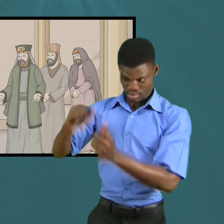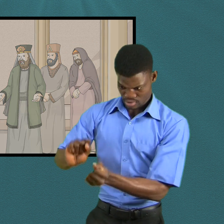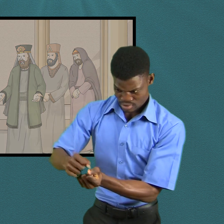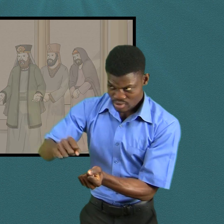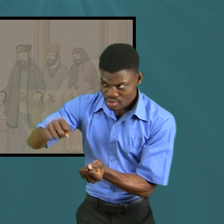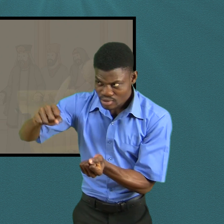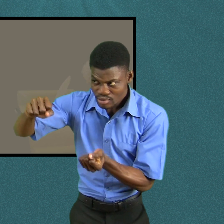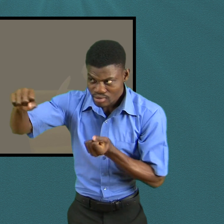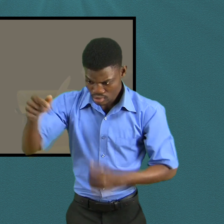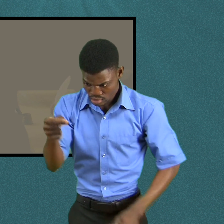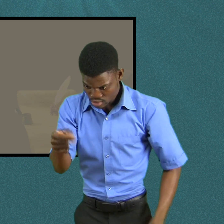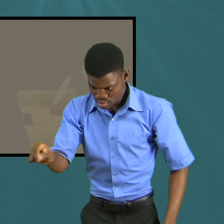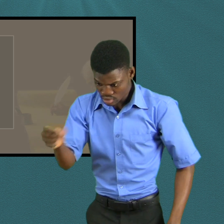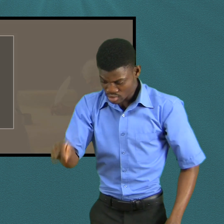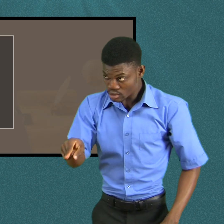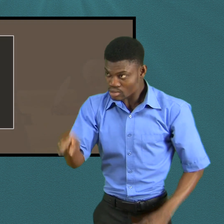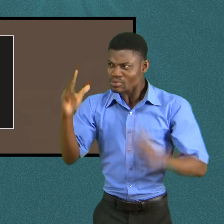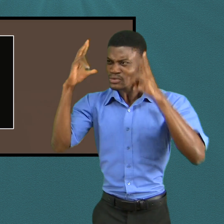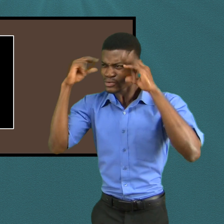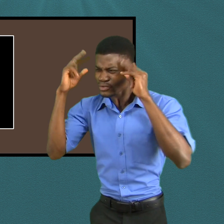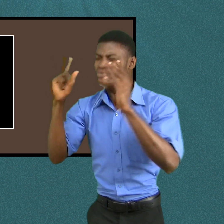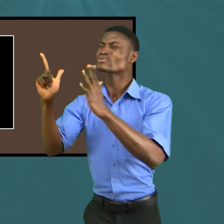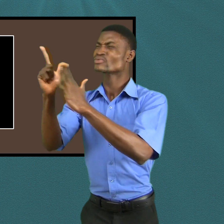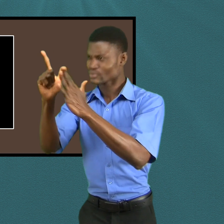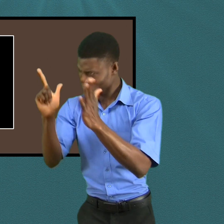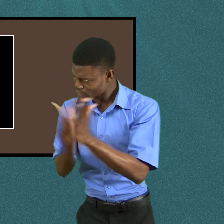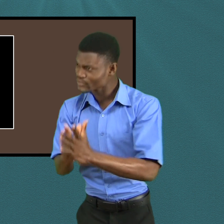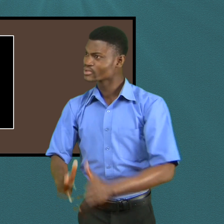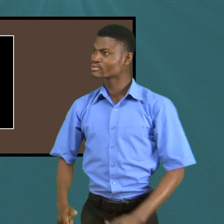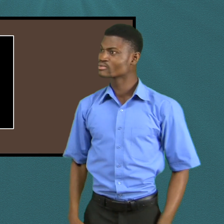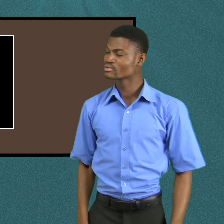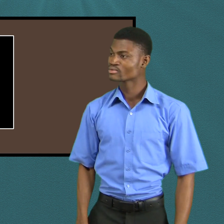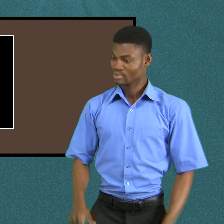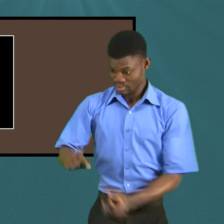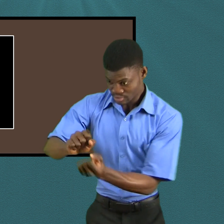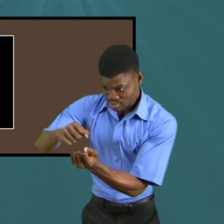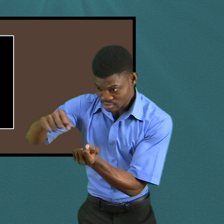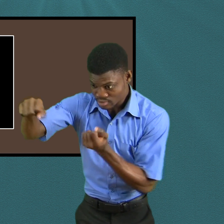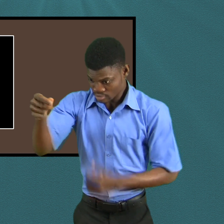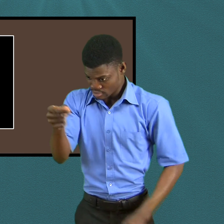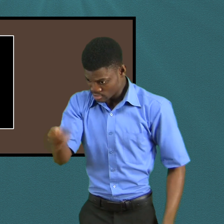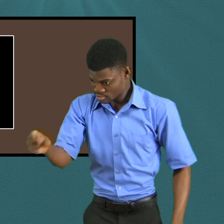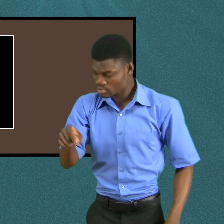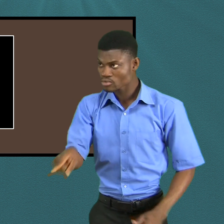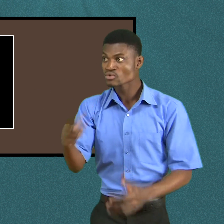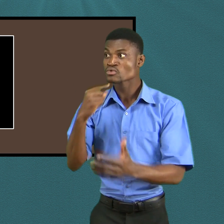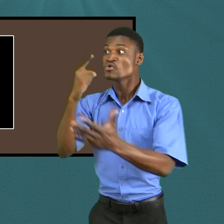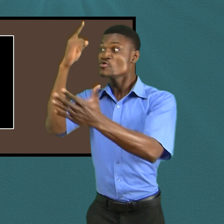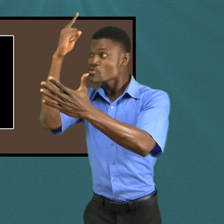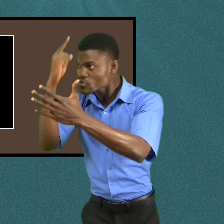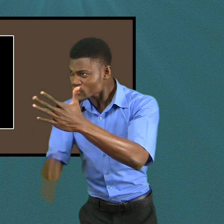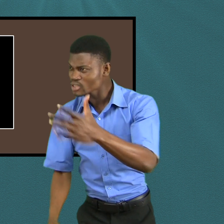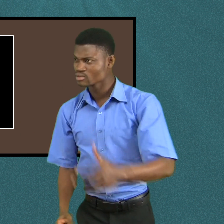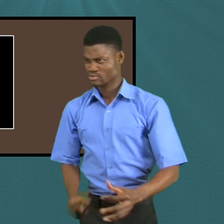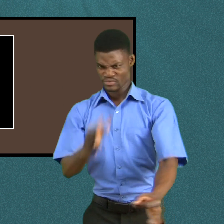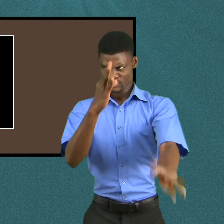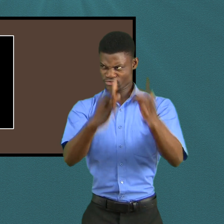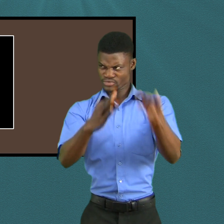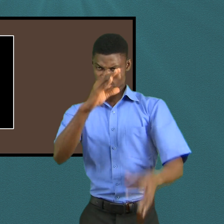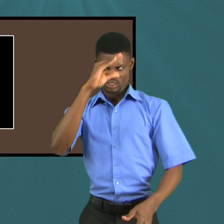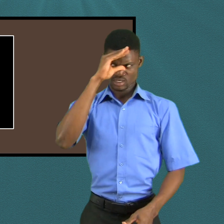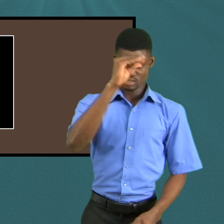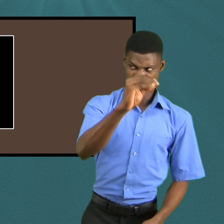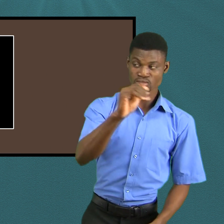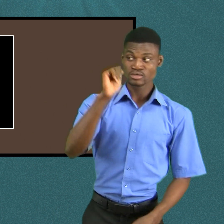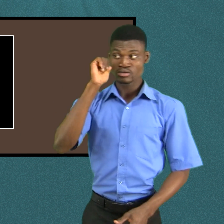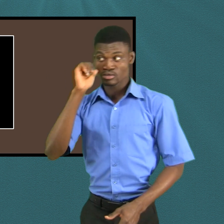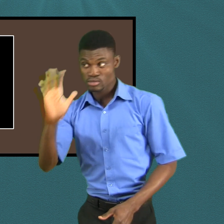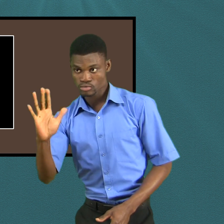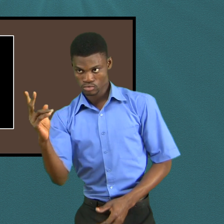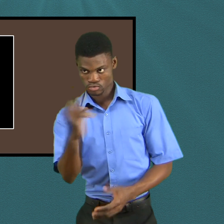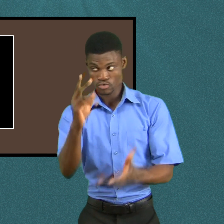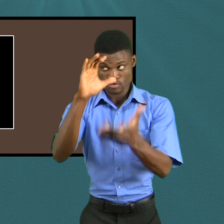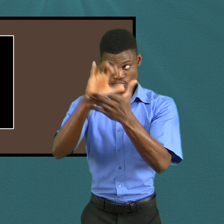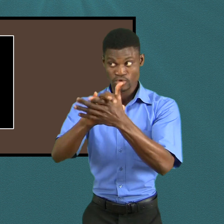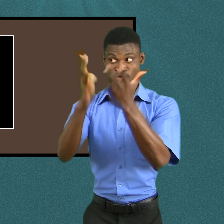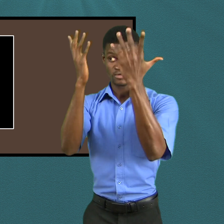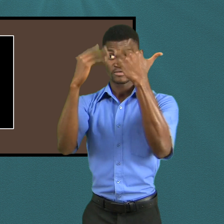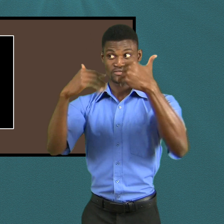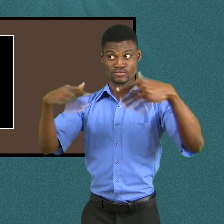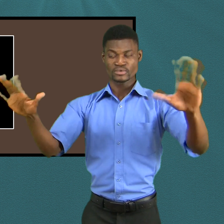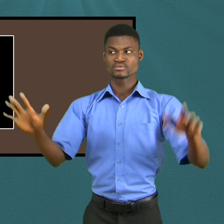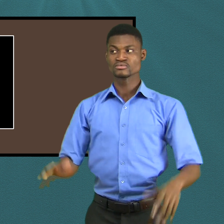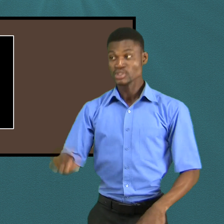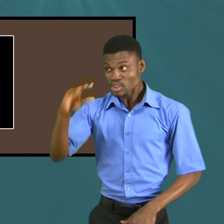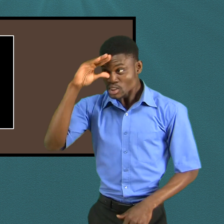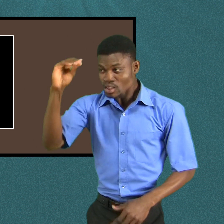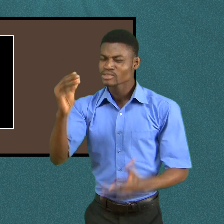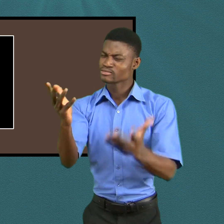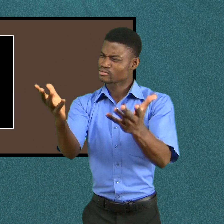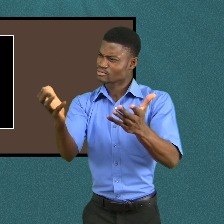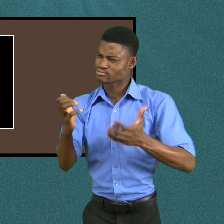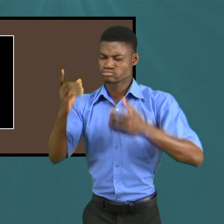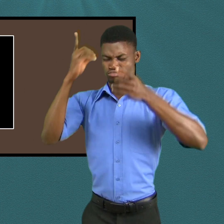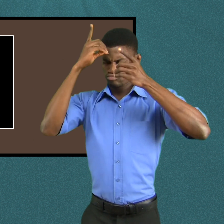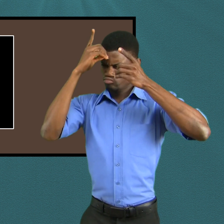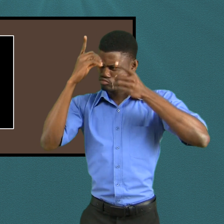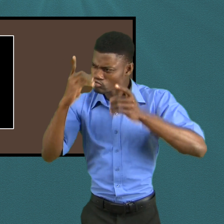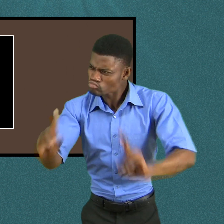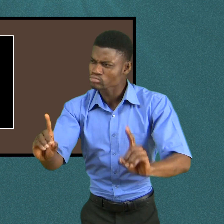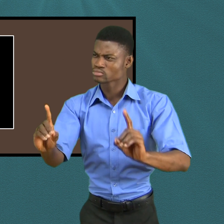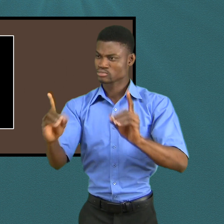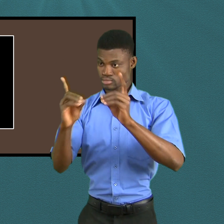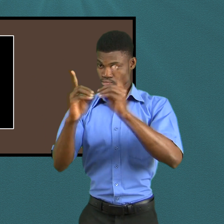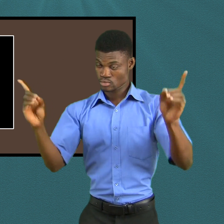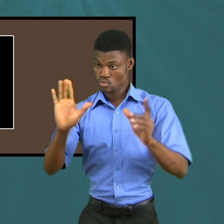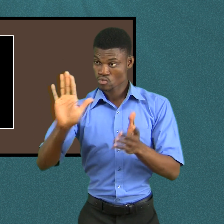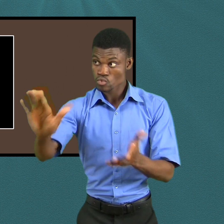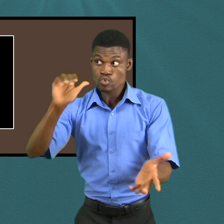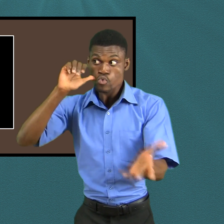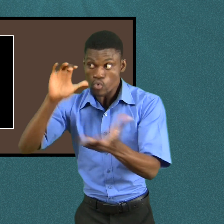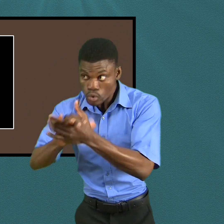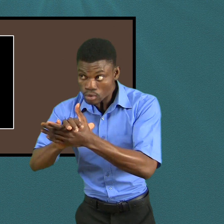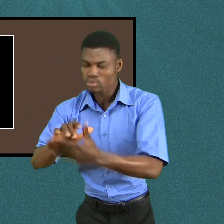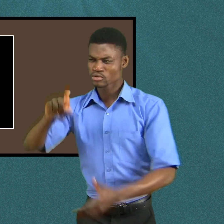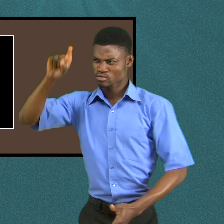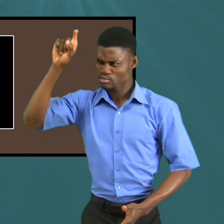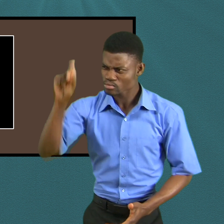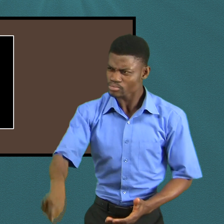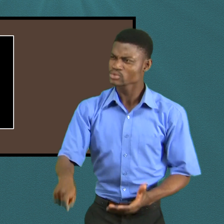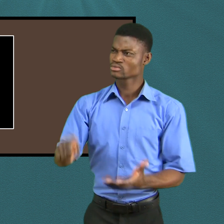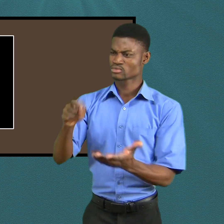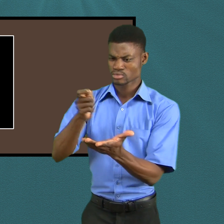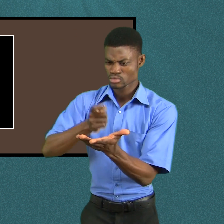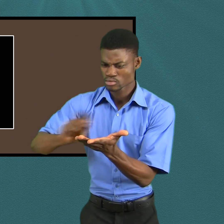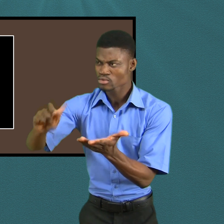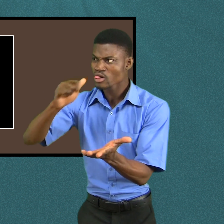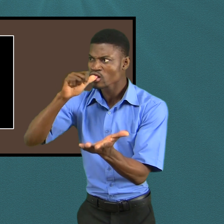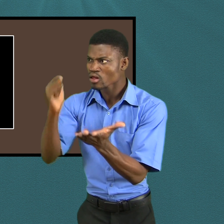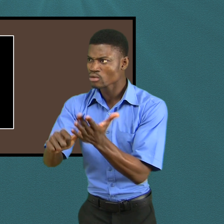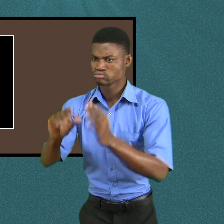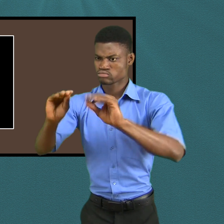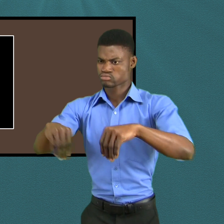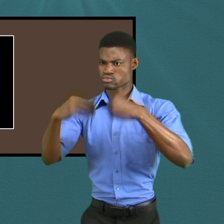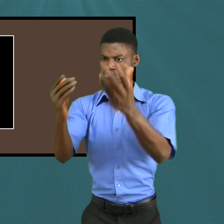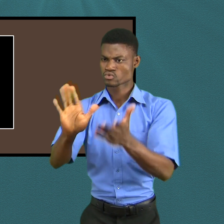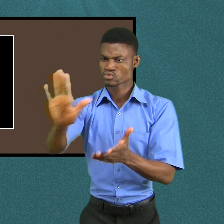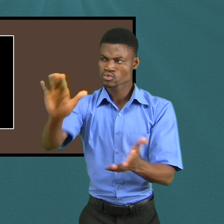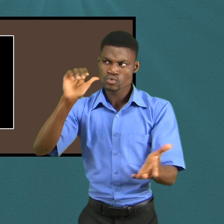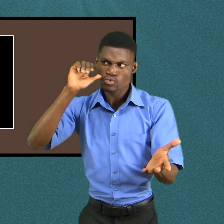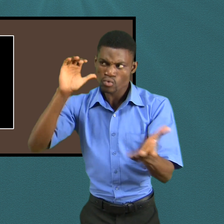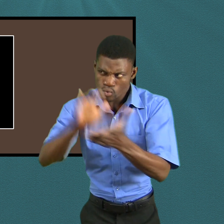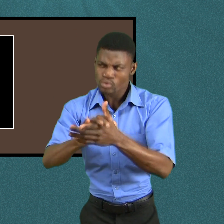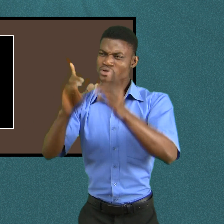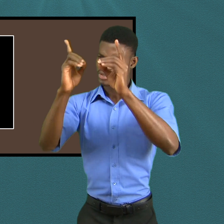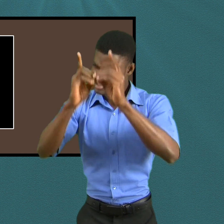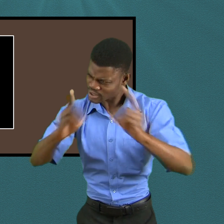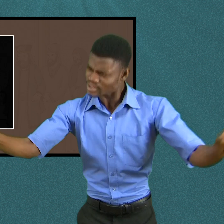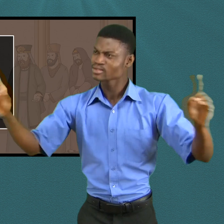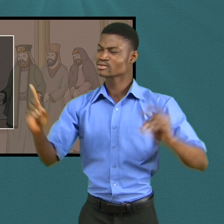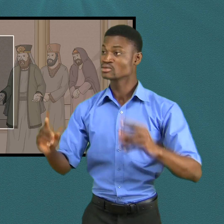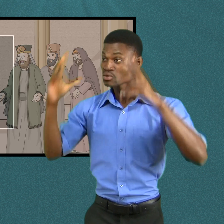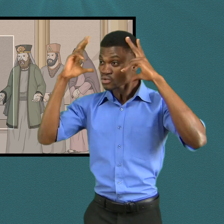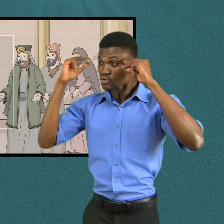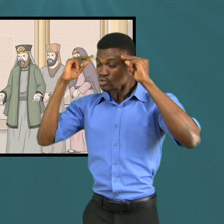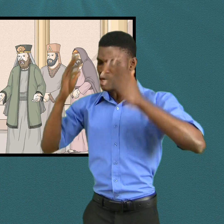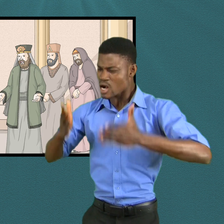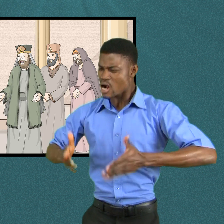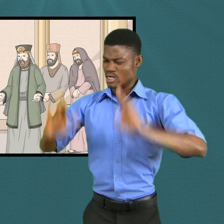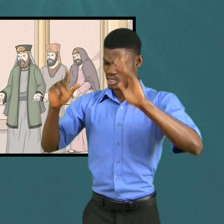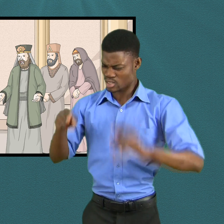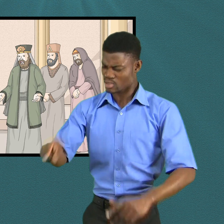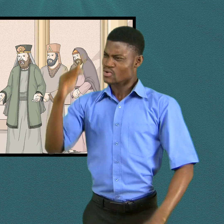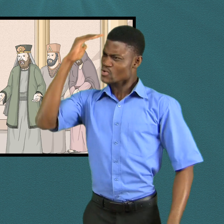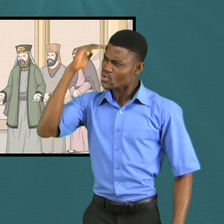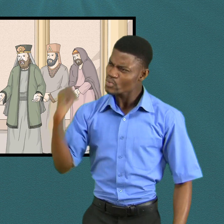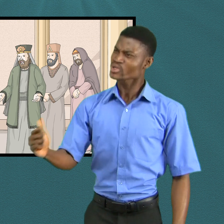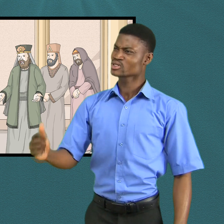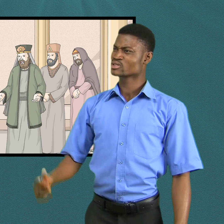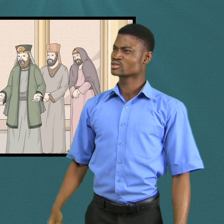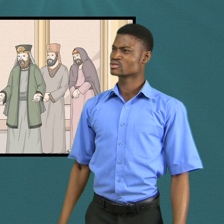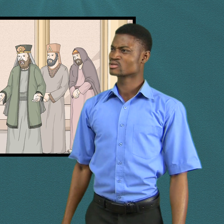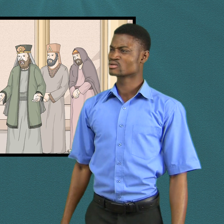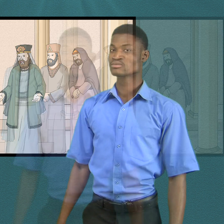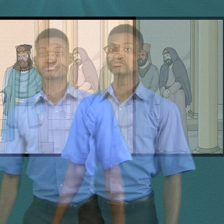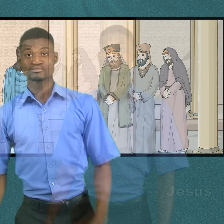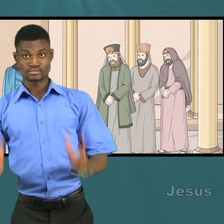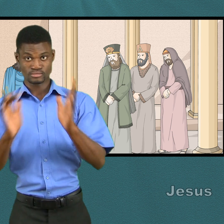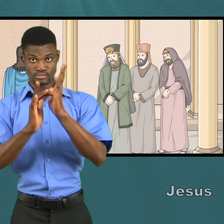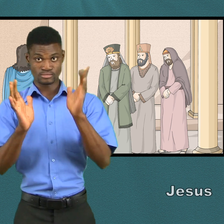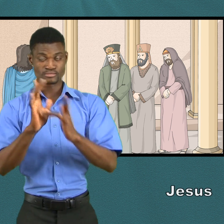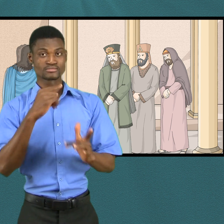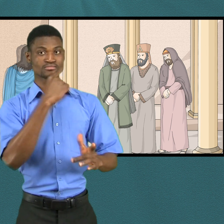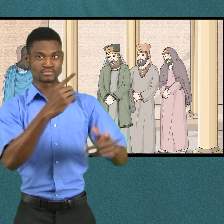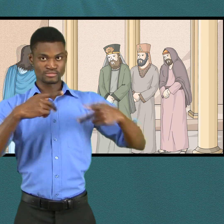“Why then,” they asked, “did Moses order a man to give his wife a certificate of divorce and send her away?”